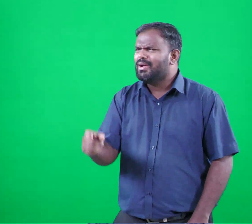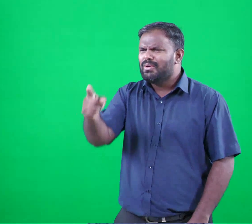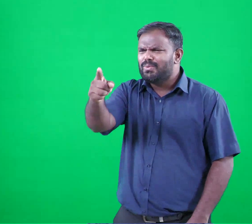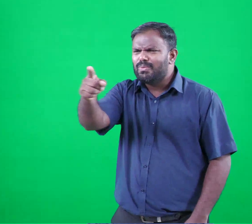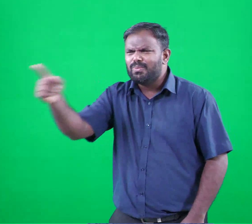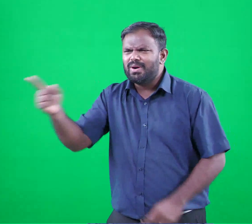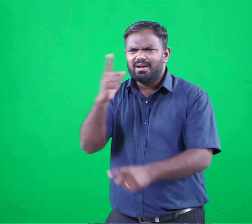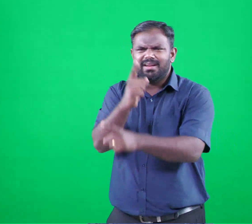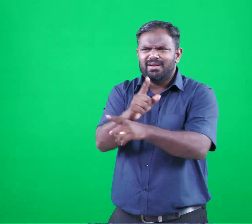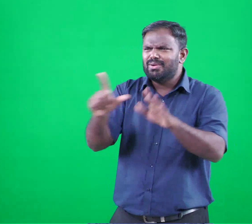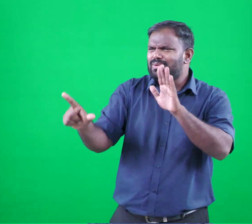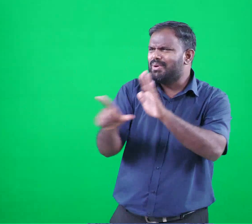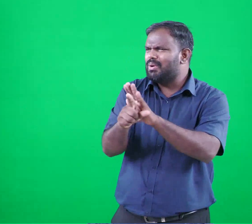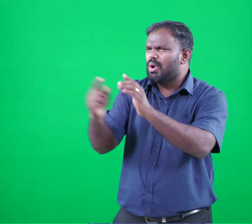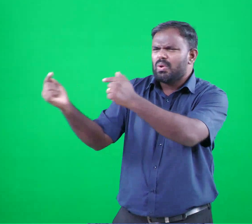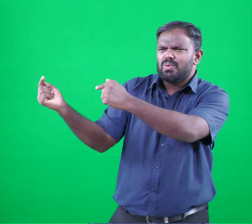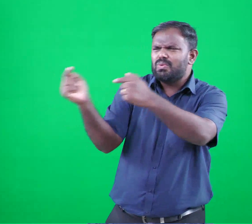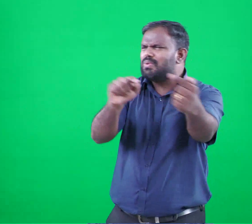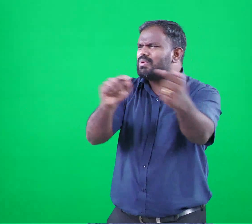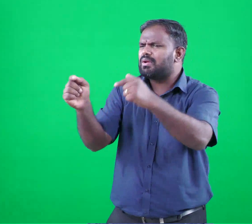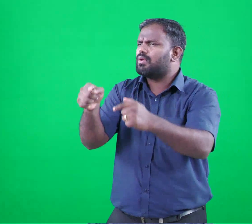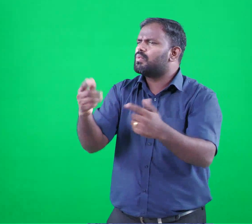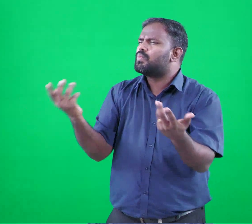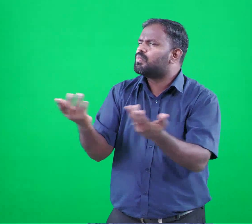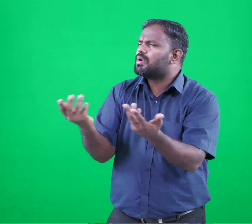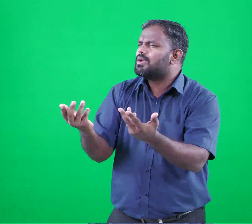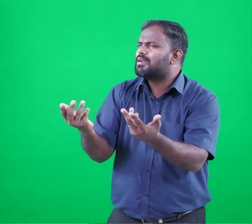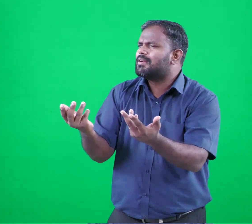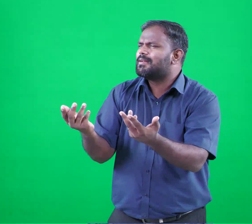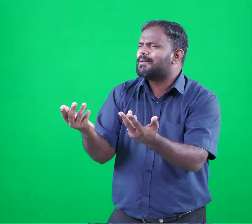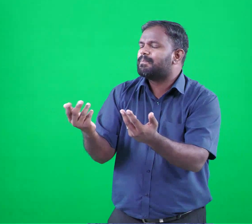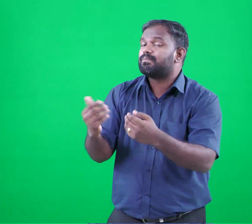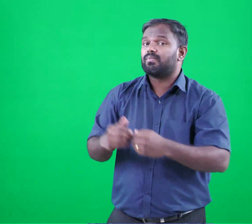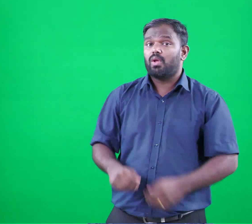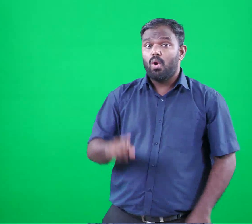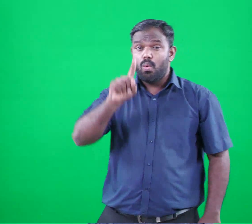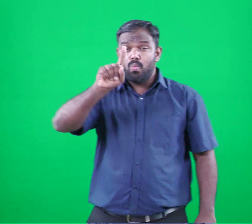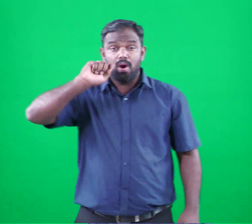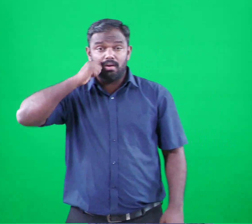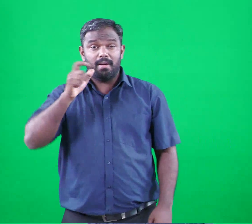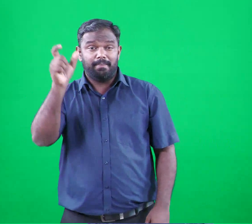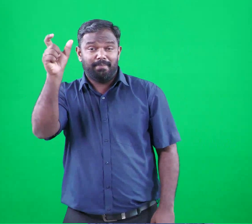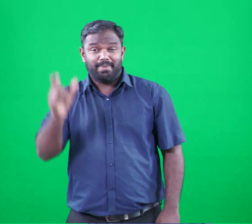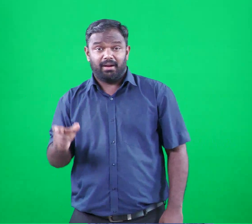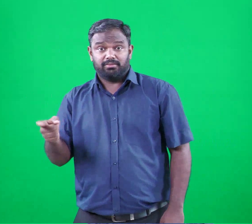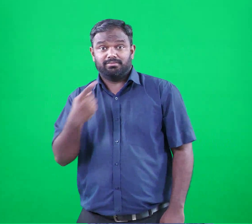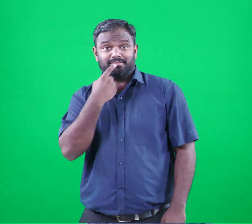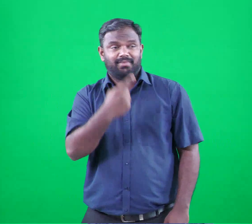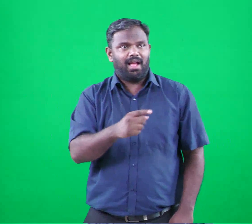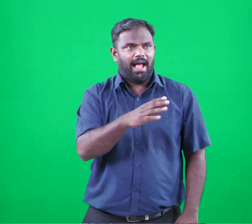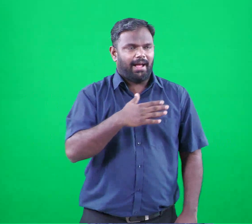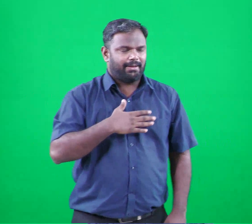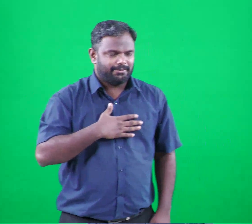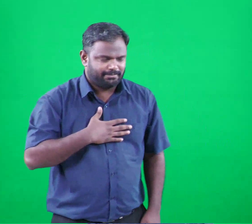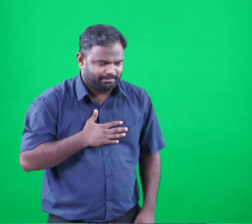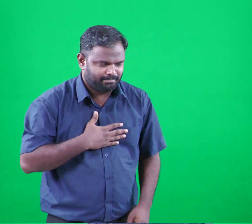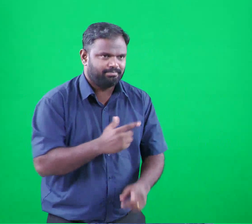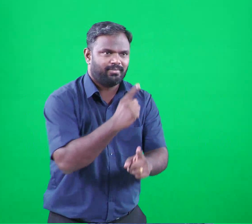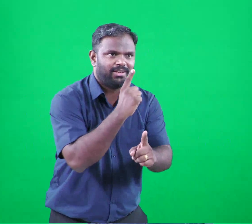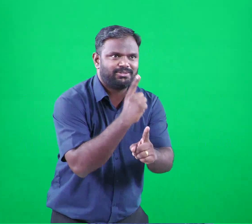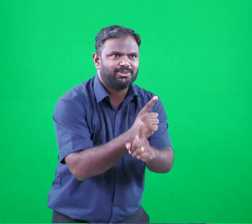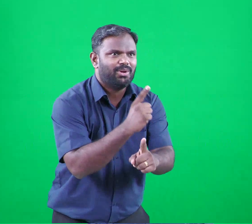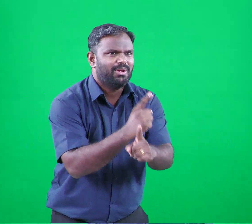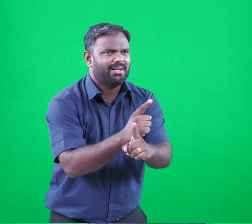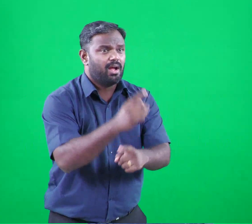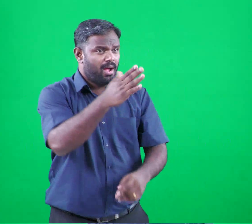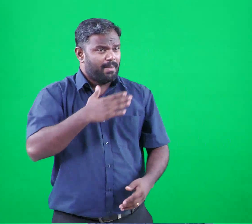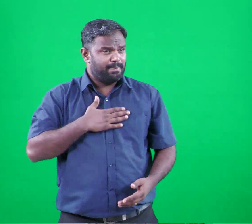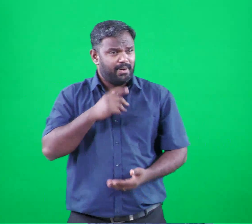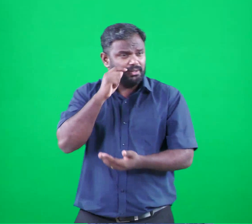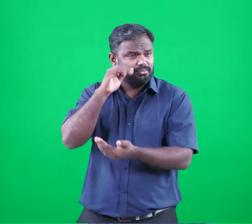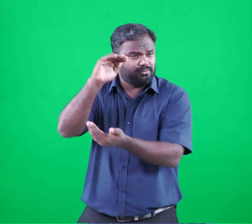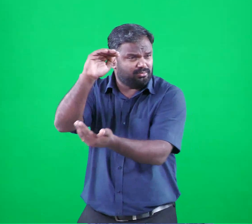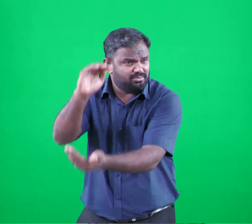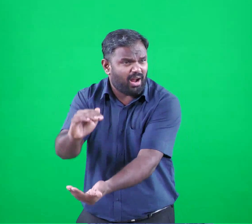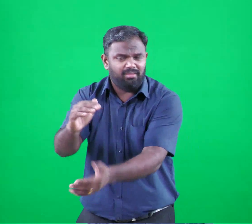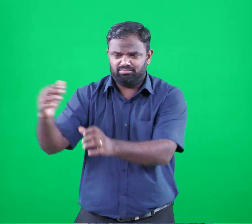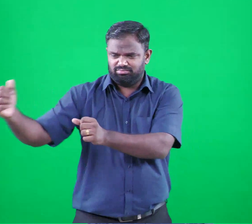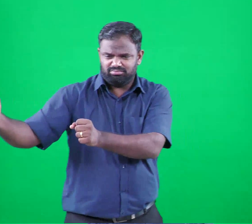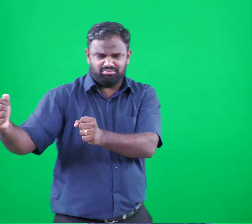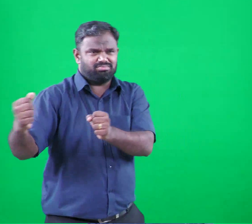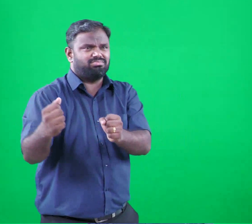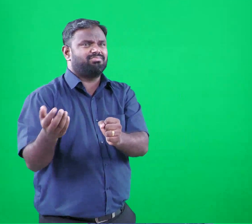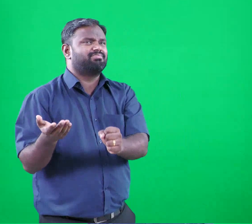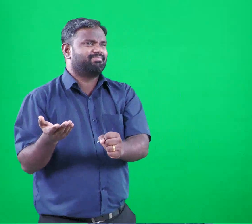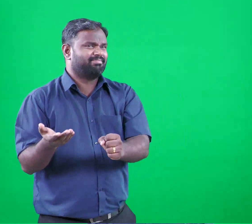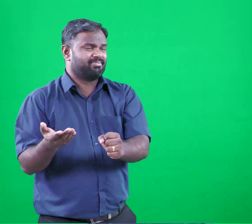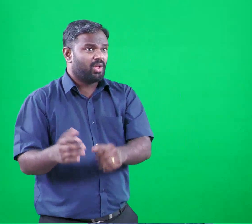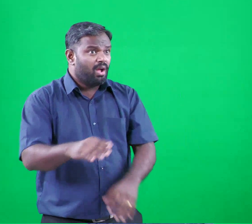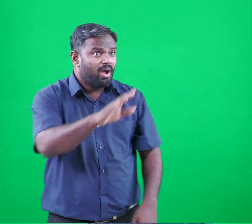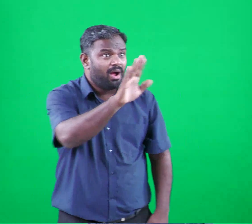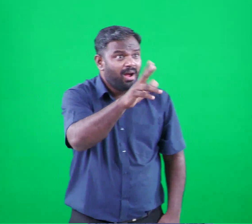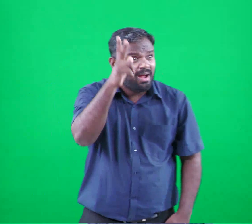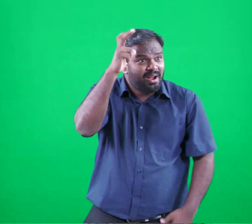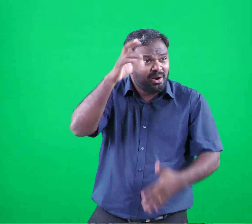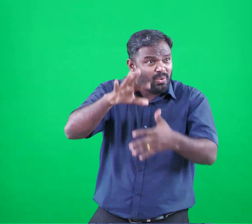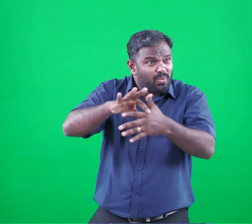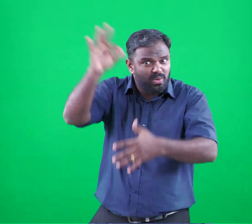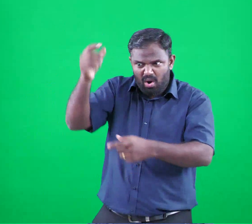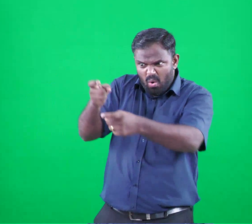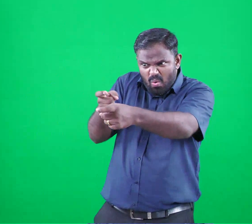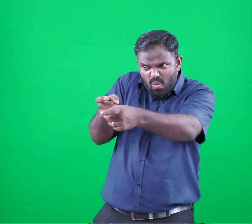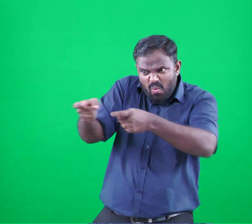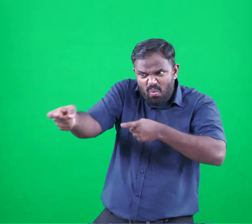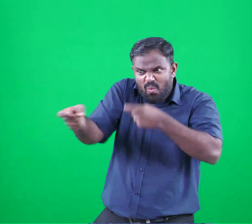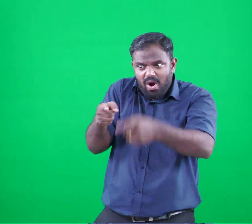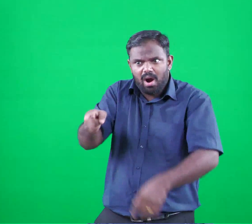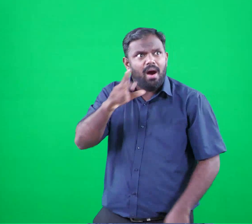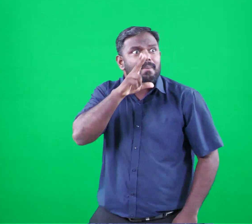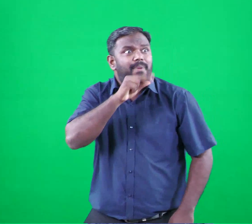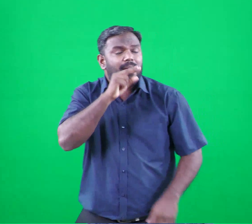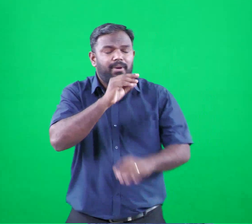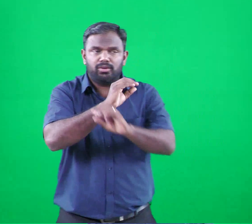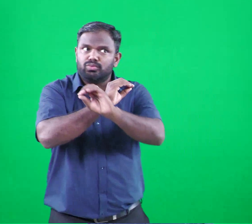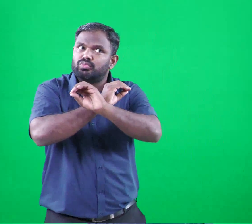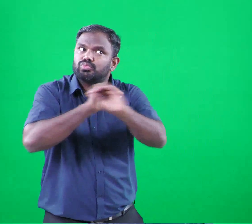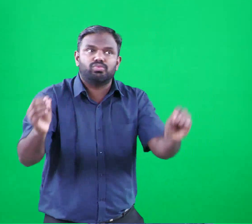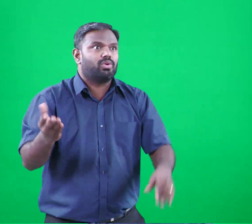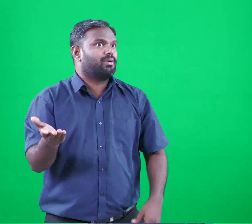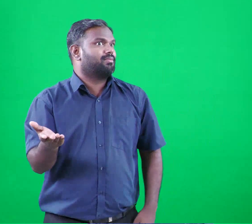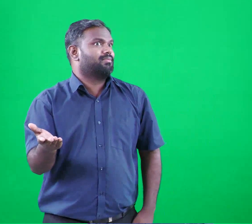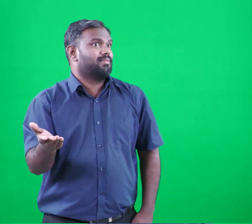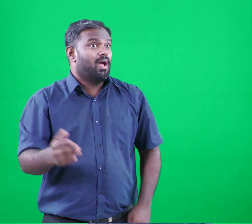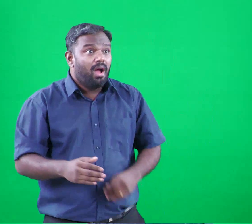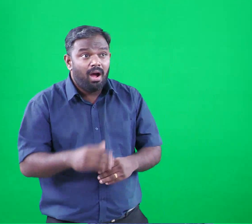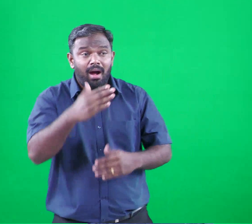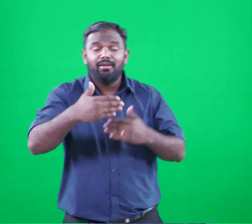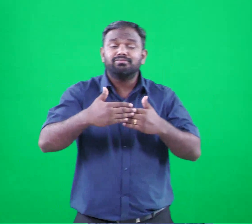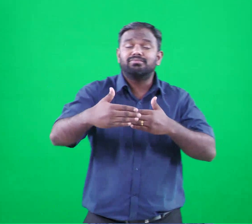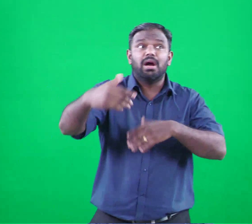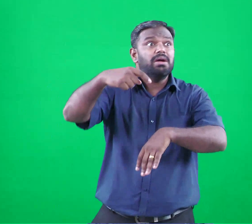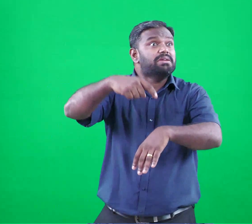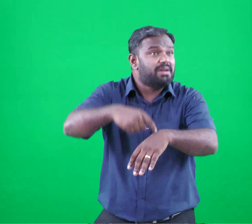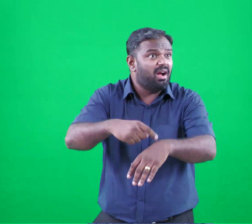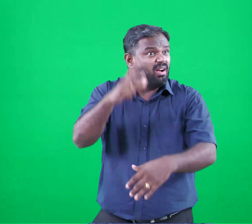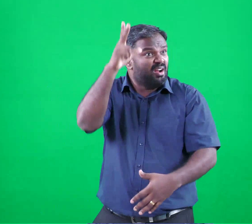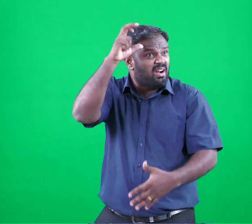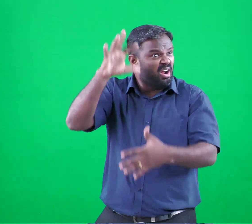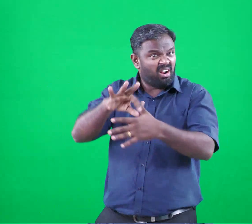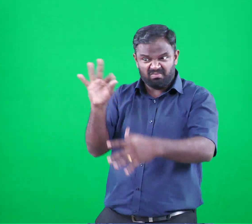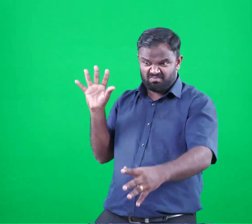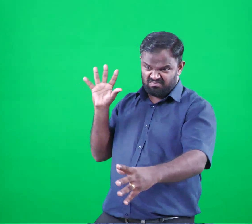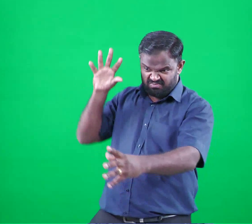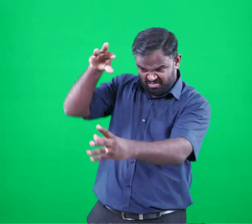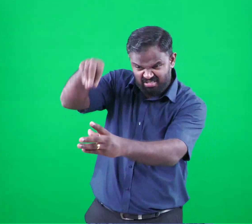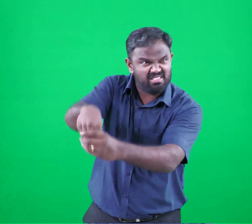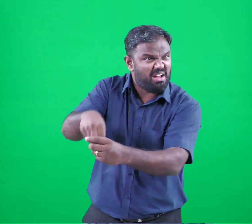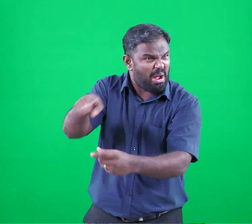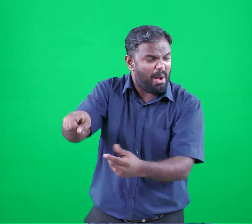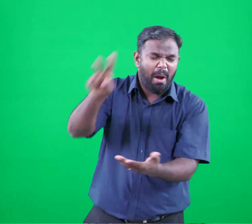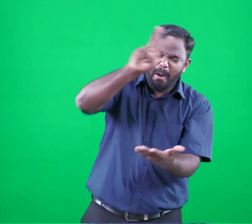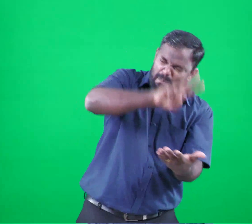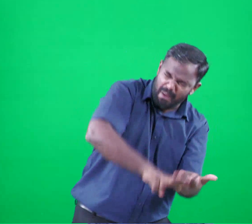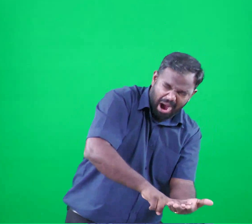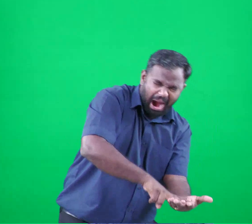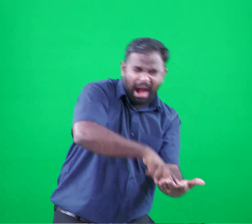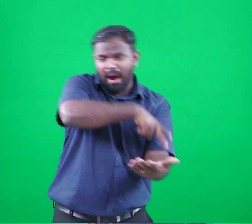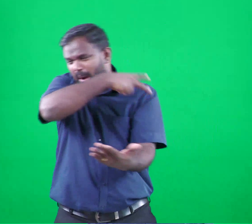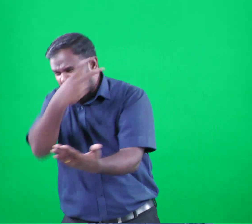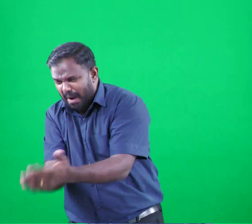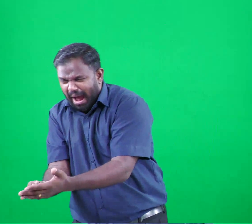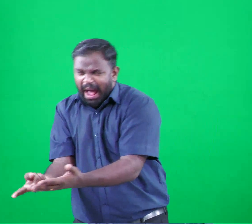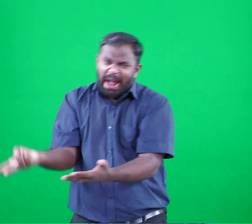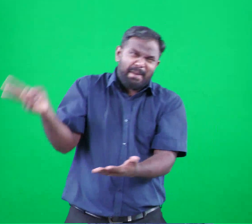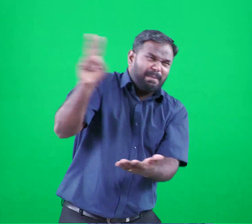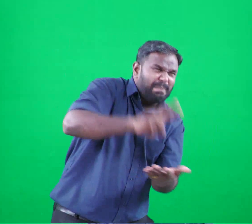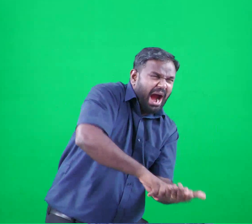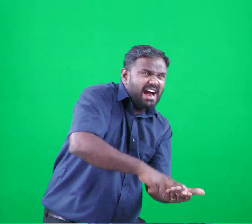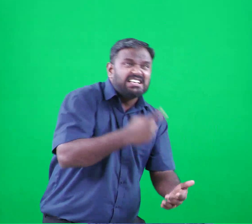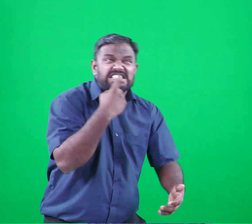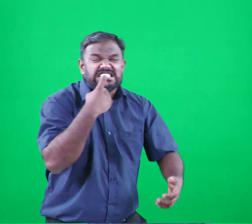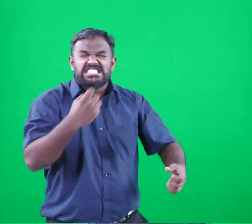Someone in the crowd replied, "Teacher, I brought You my son, who has a spirit that makes him mute.